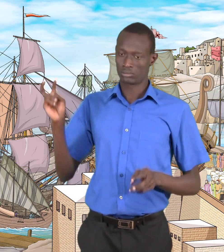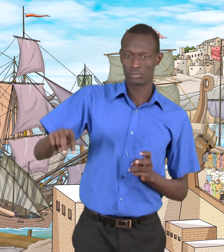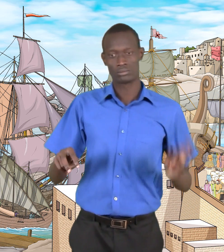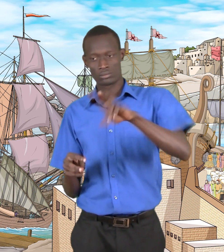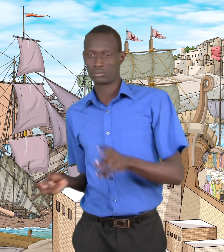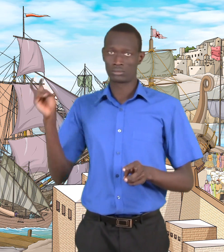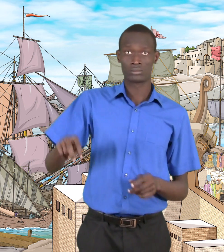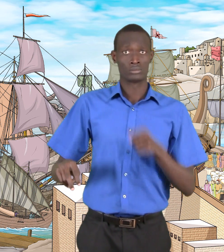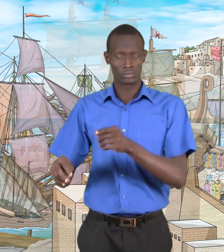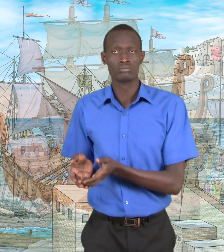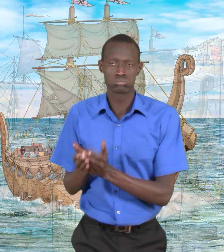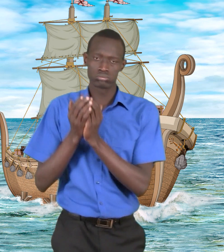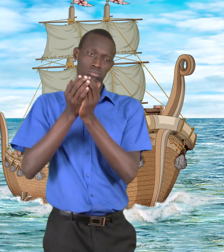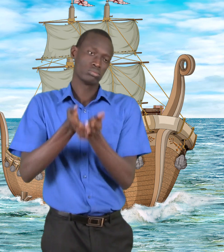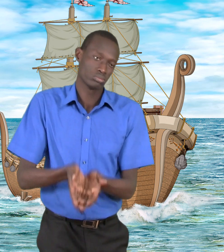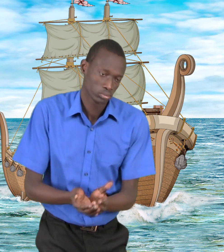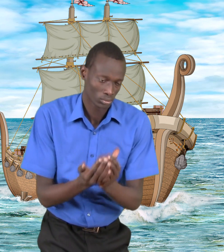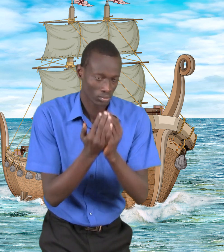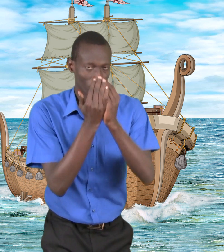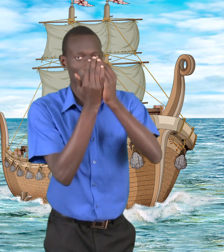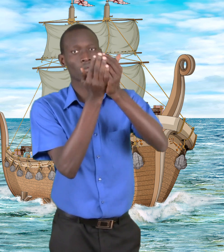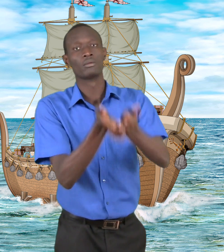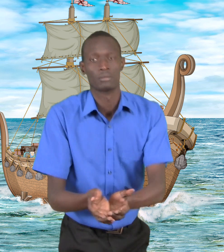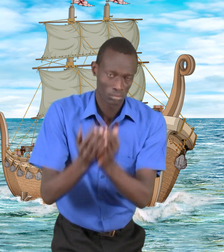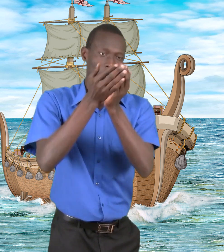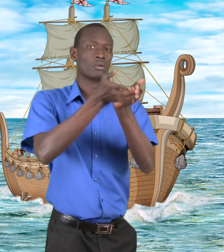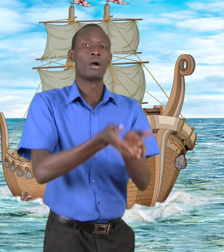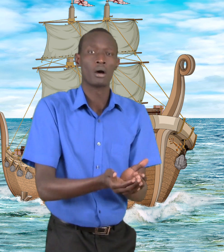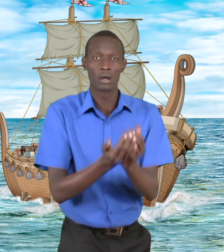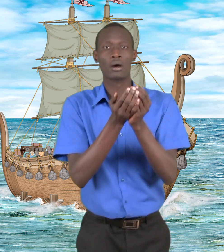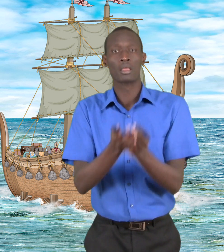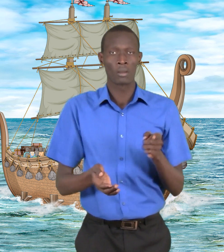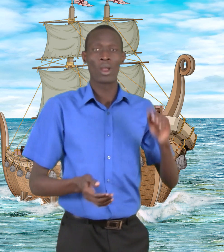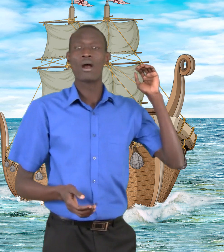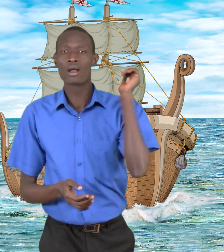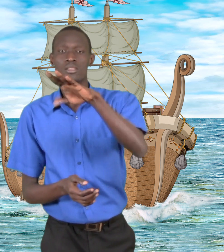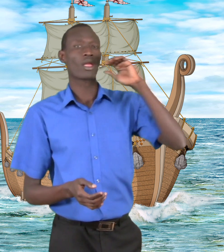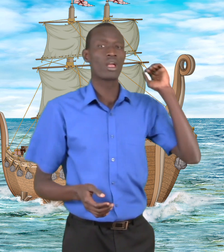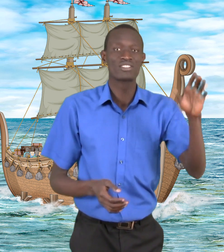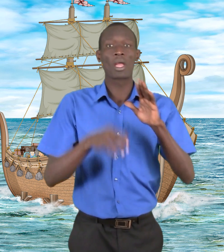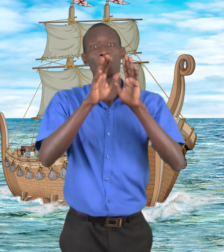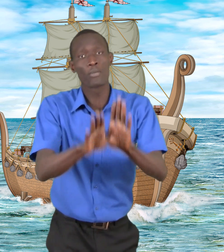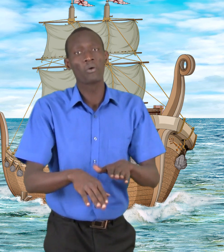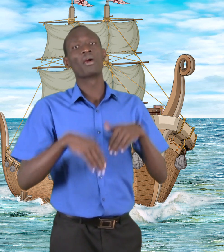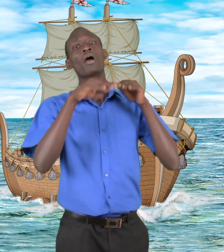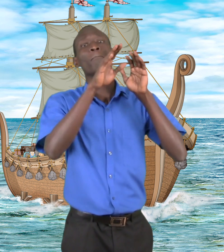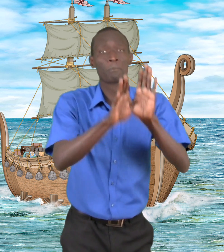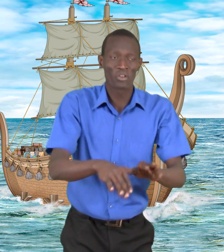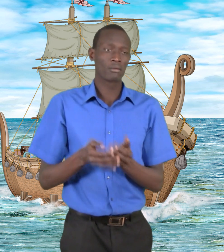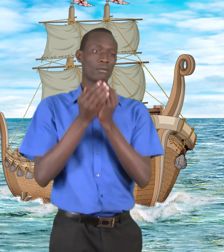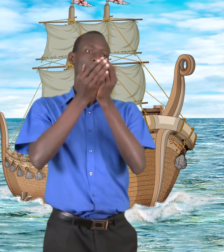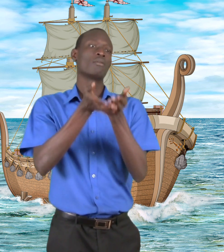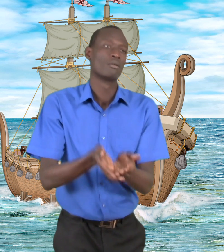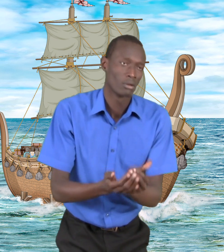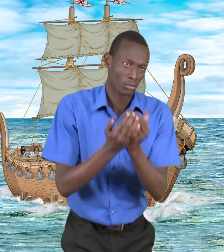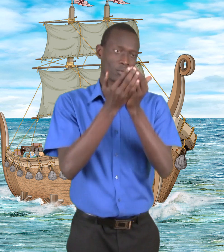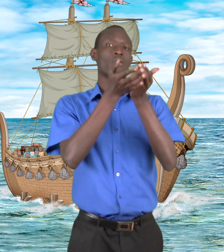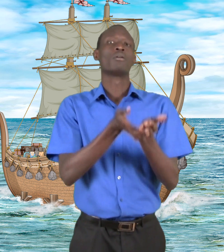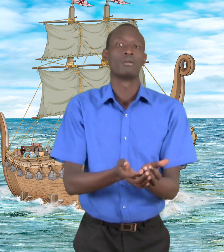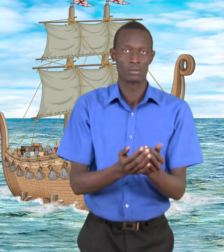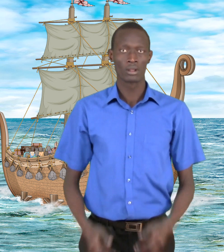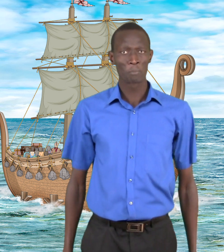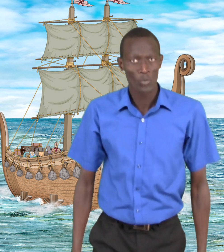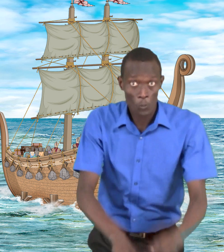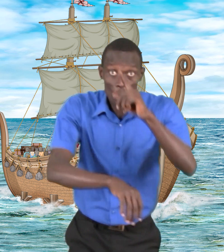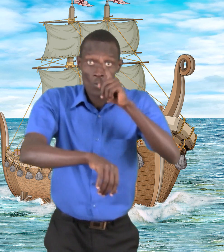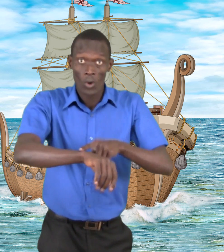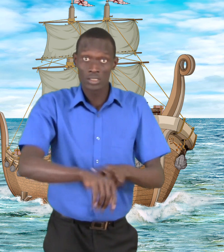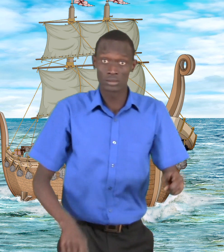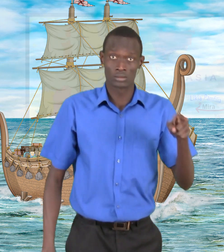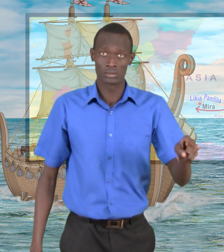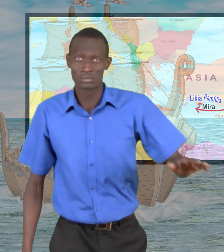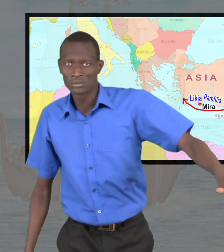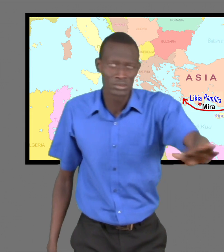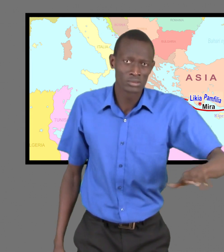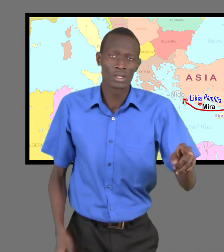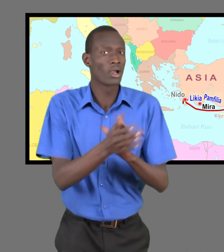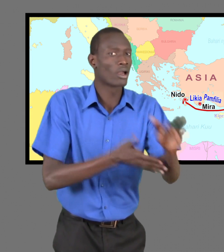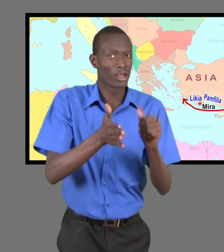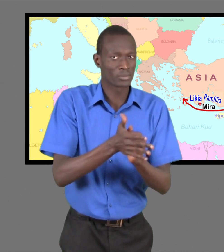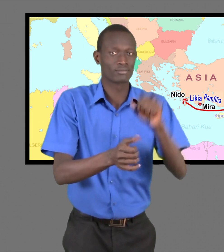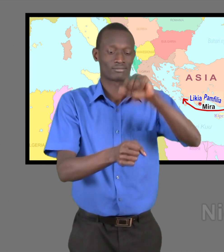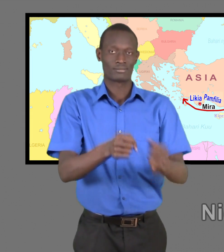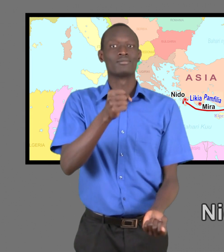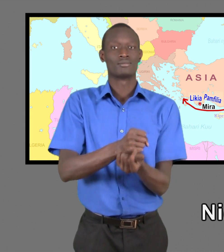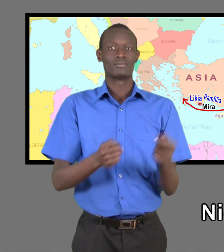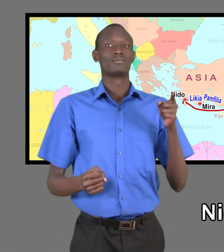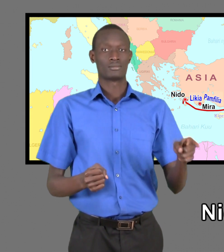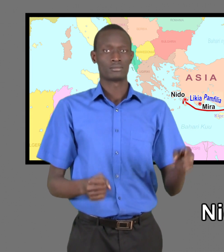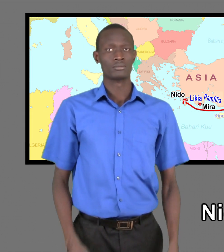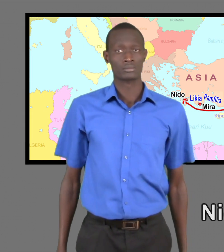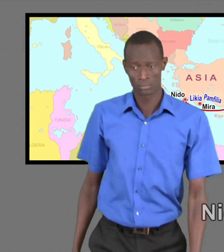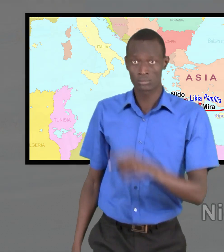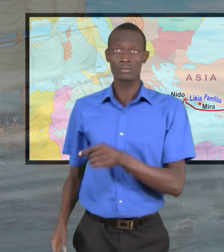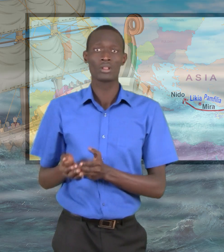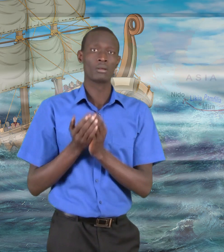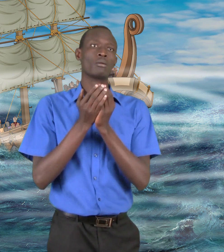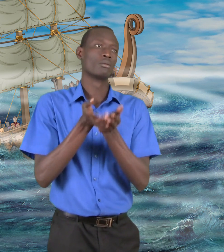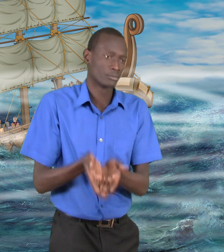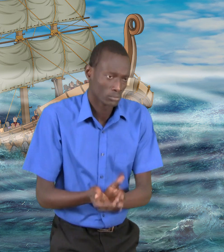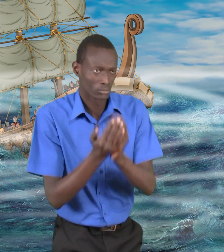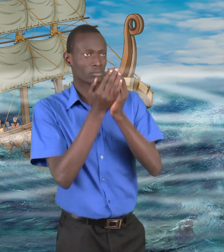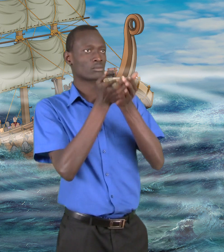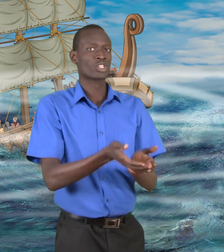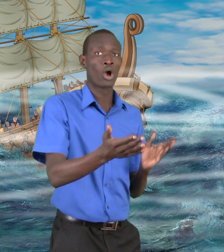After sailing slowly for many days, we arrived off Cnidus.